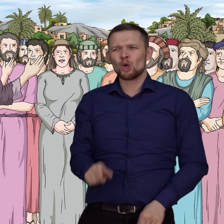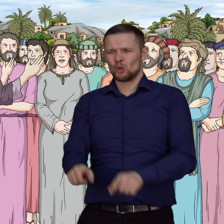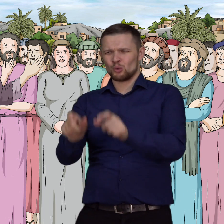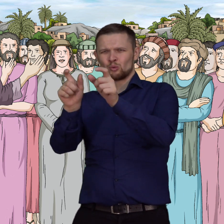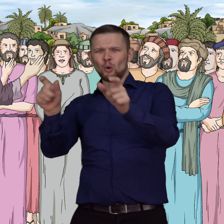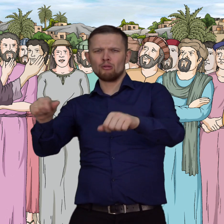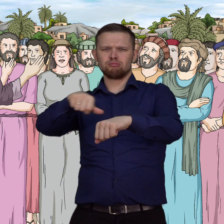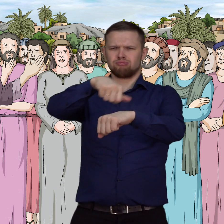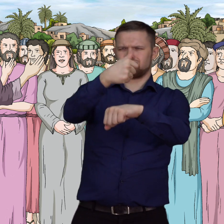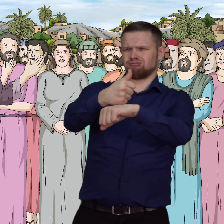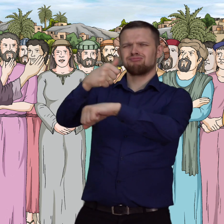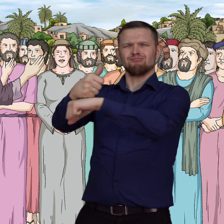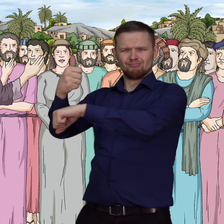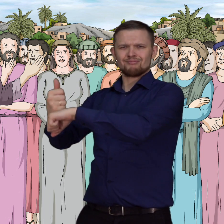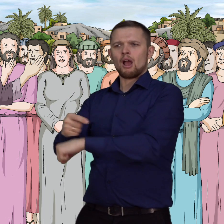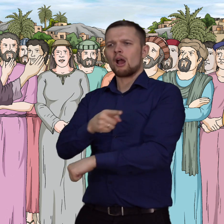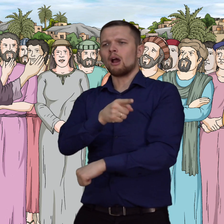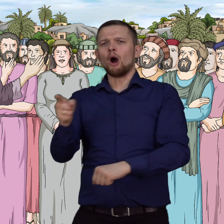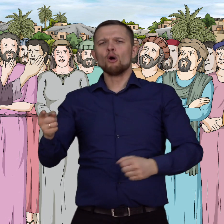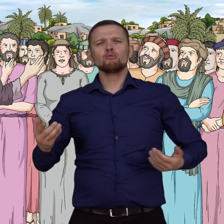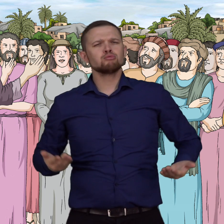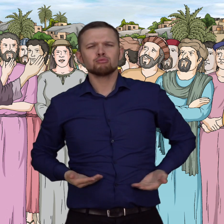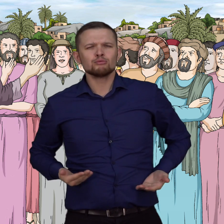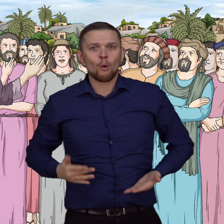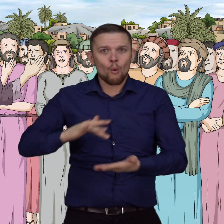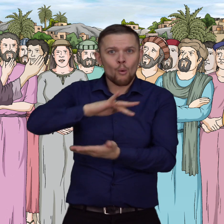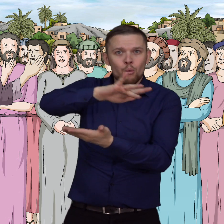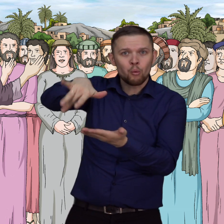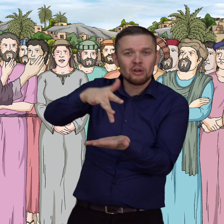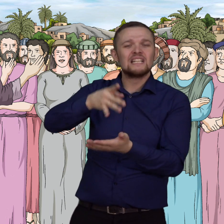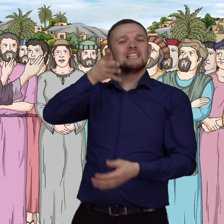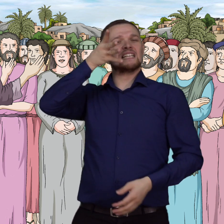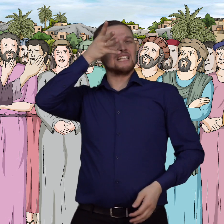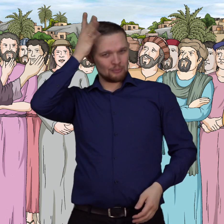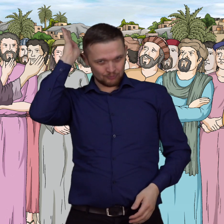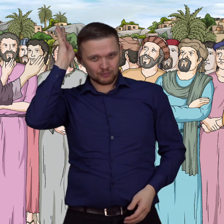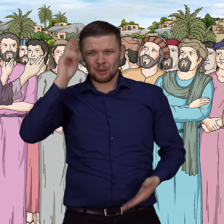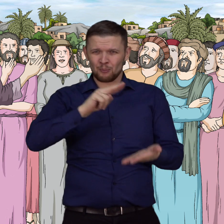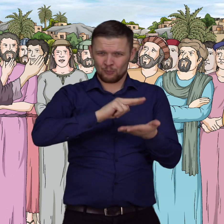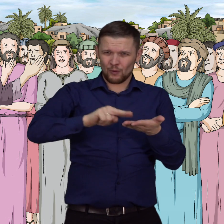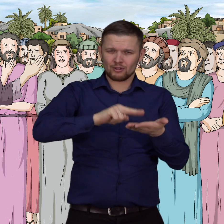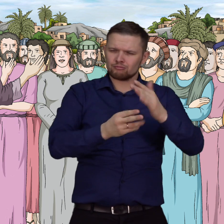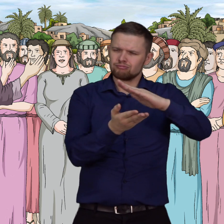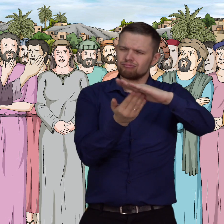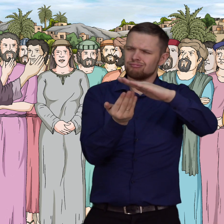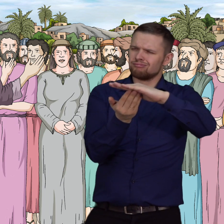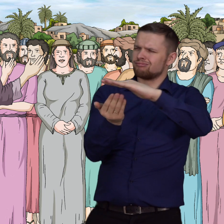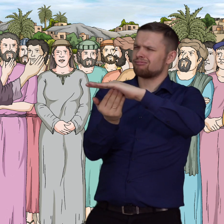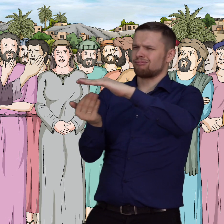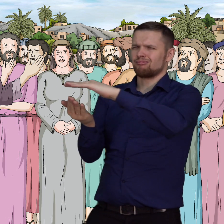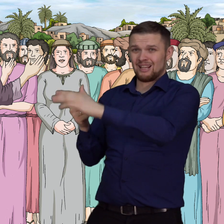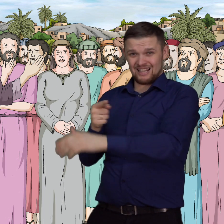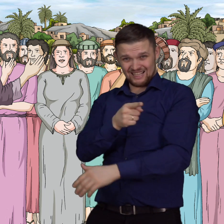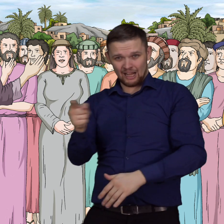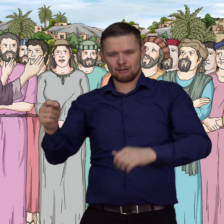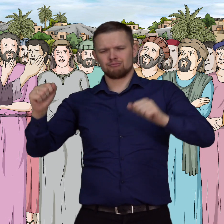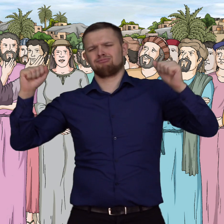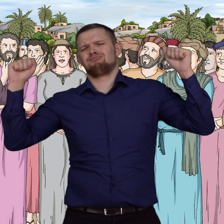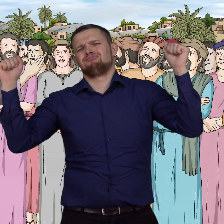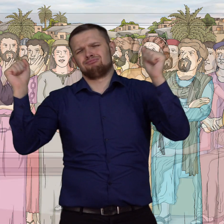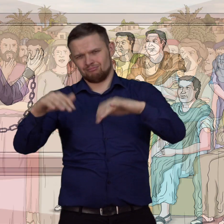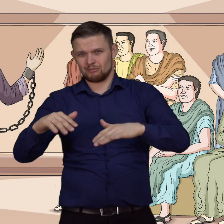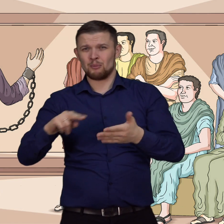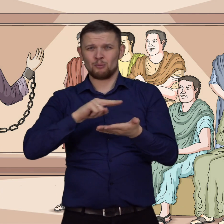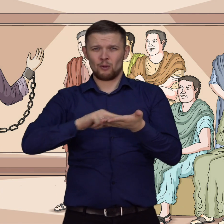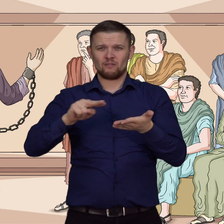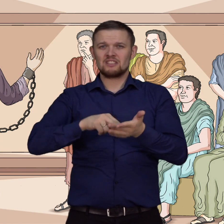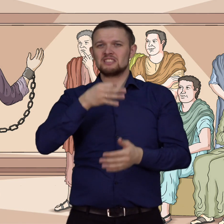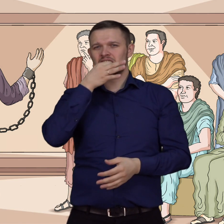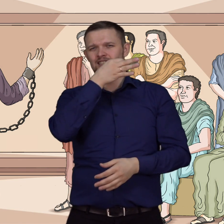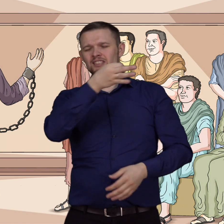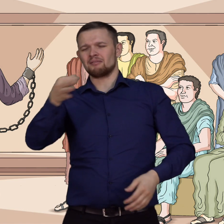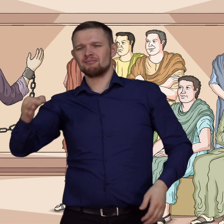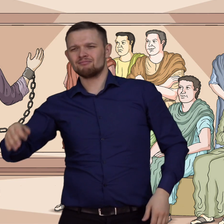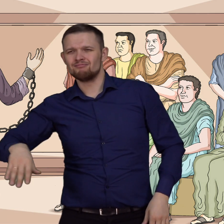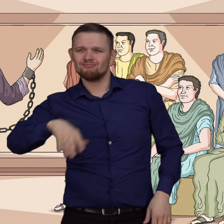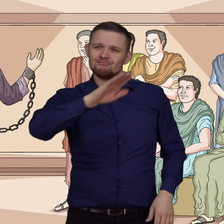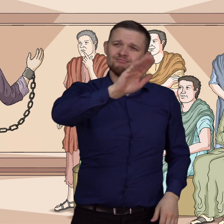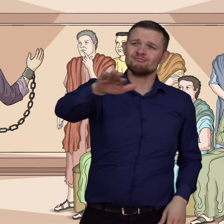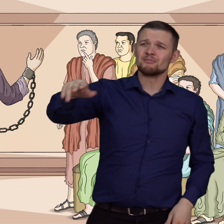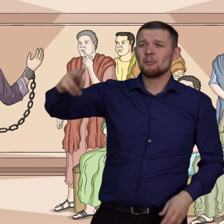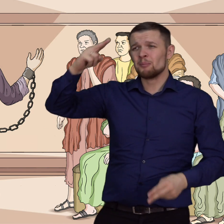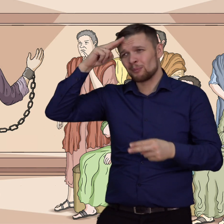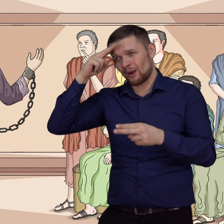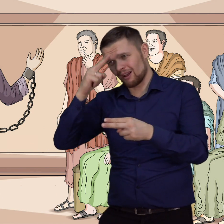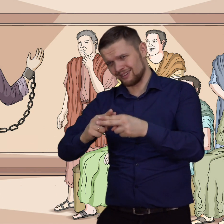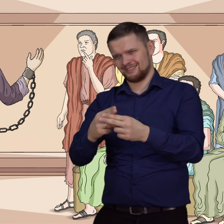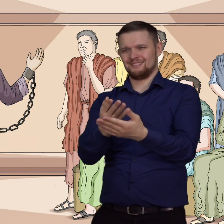After three days, he called together the leaders of the Jews.